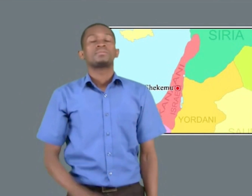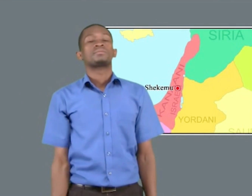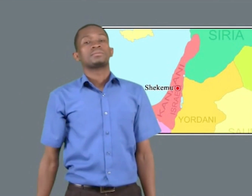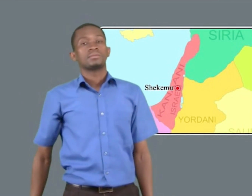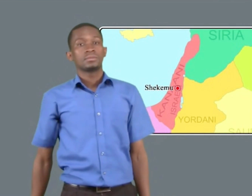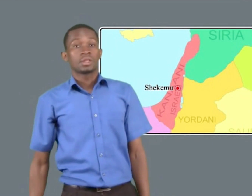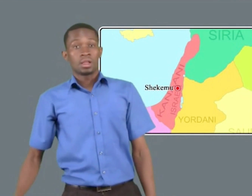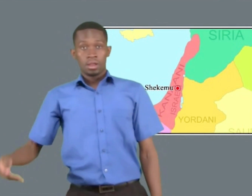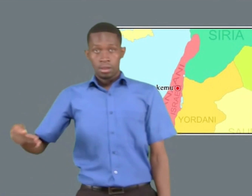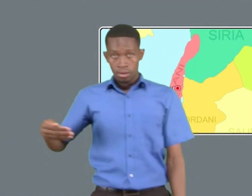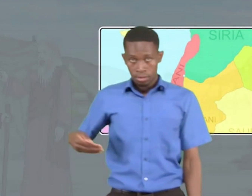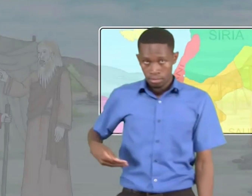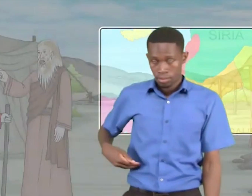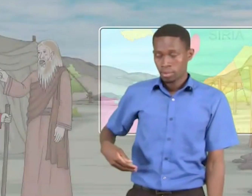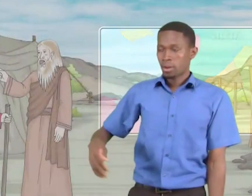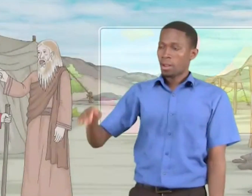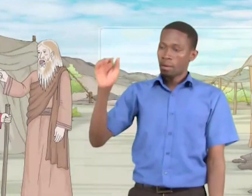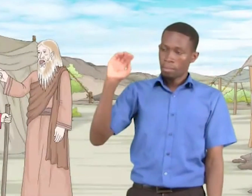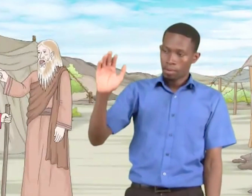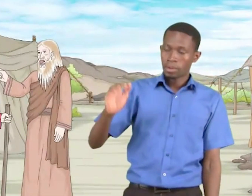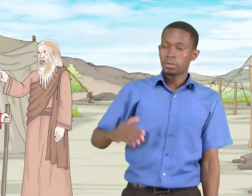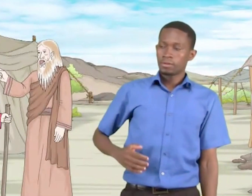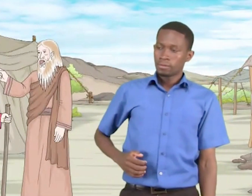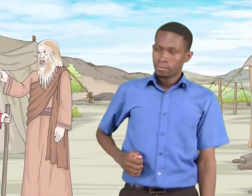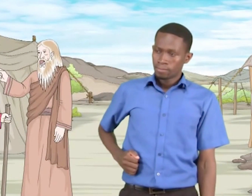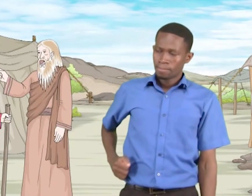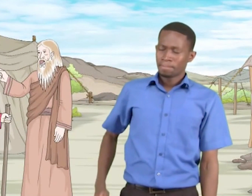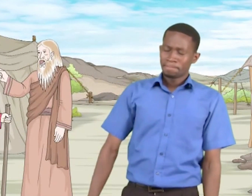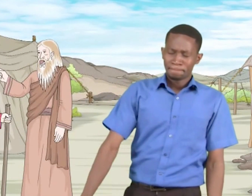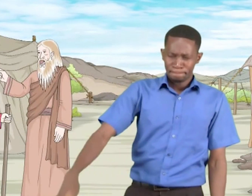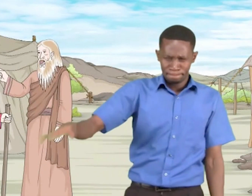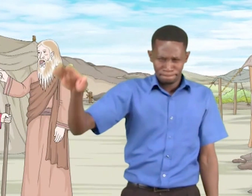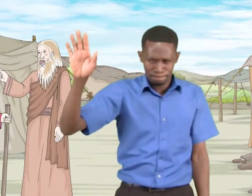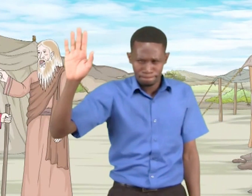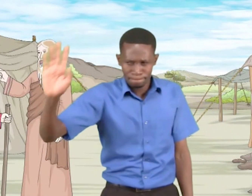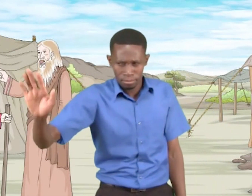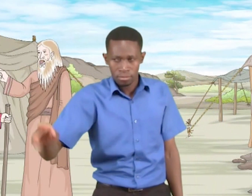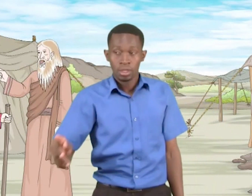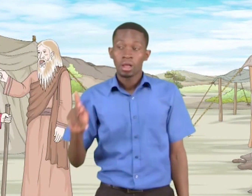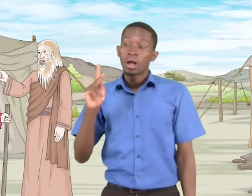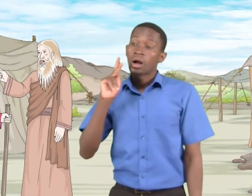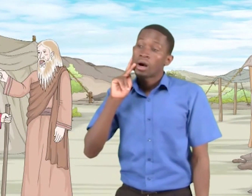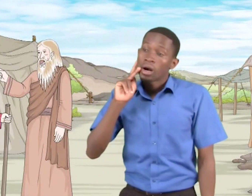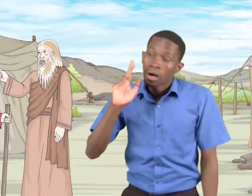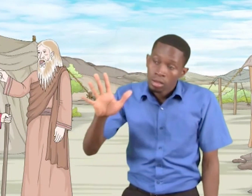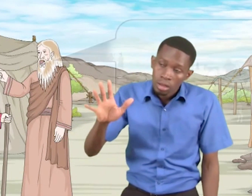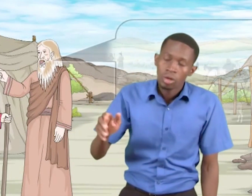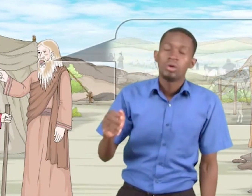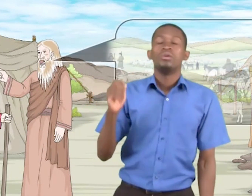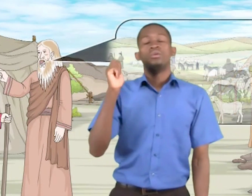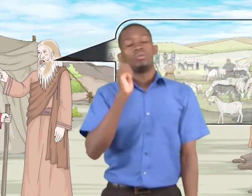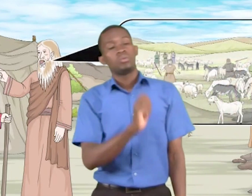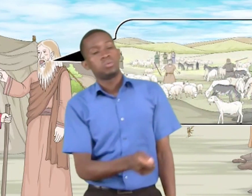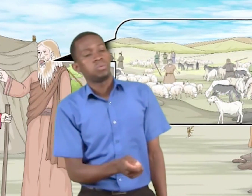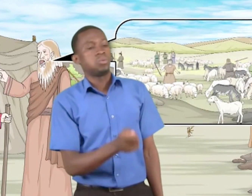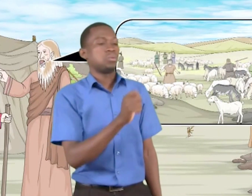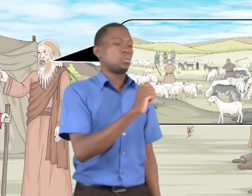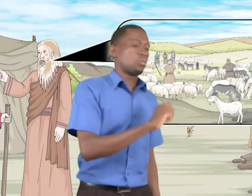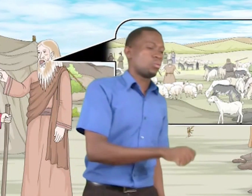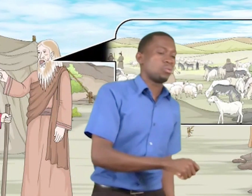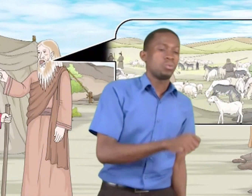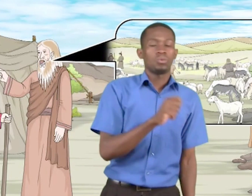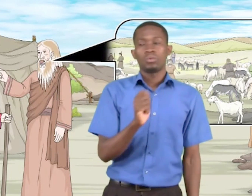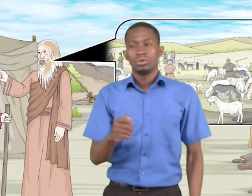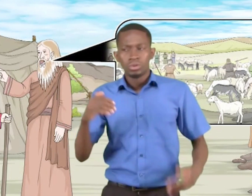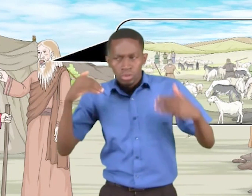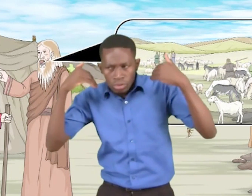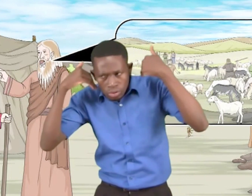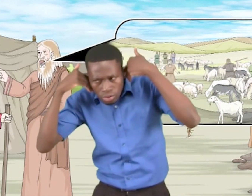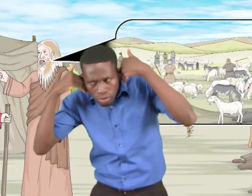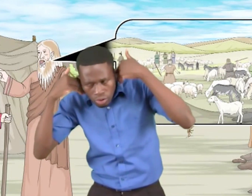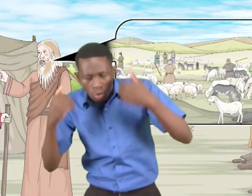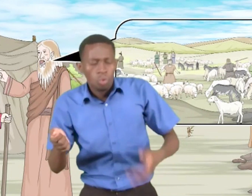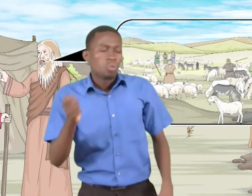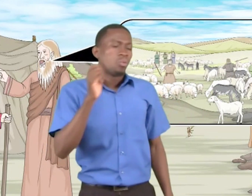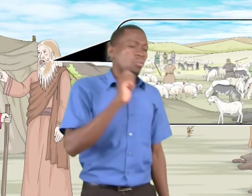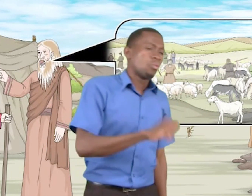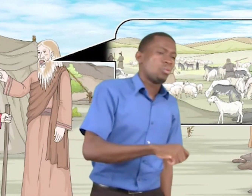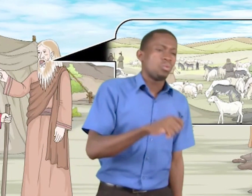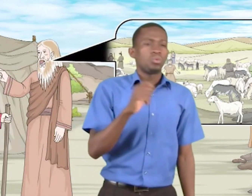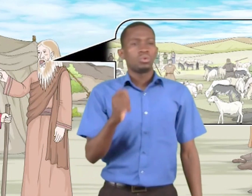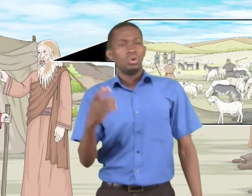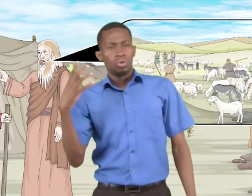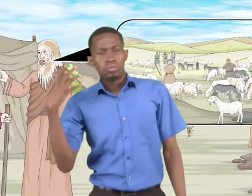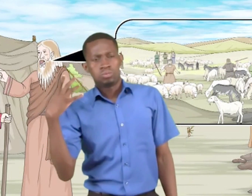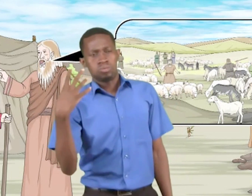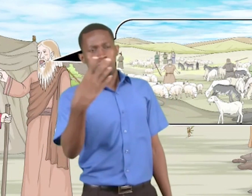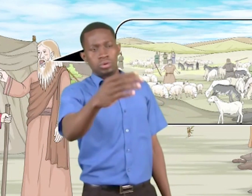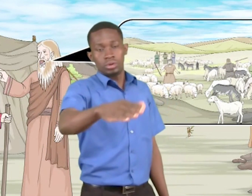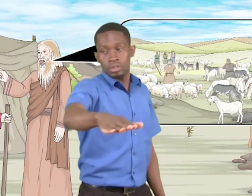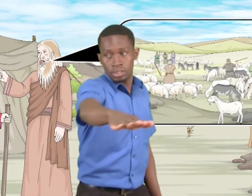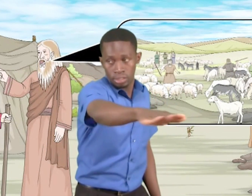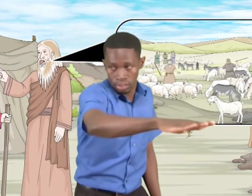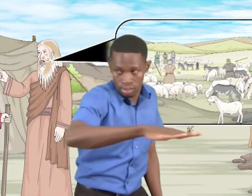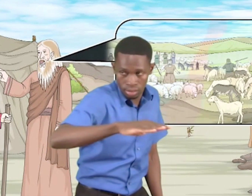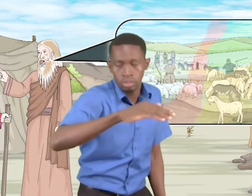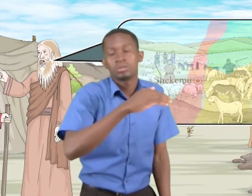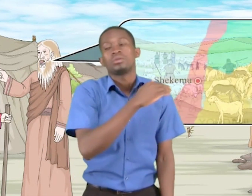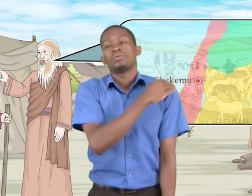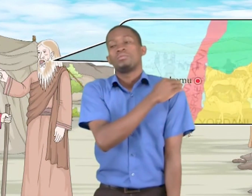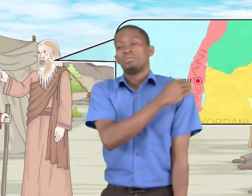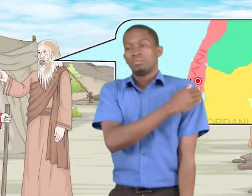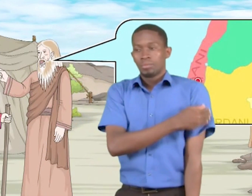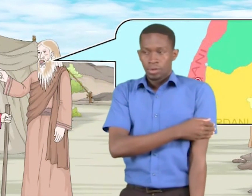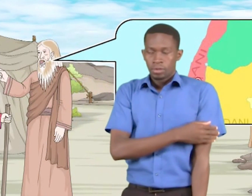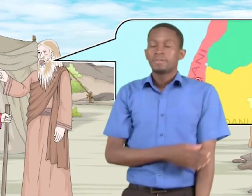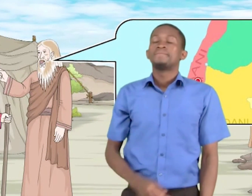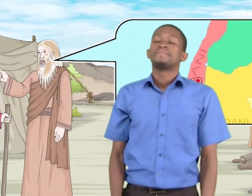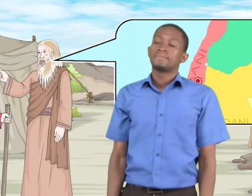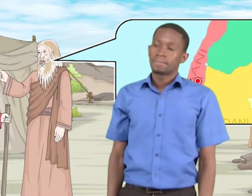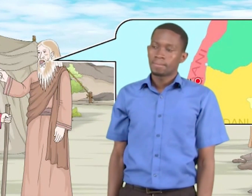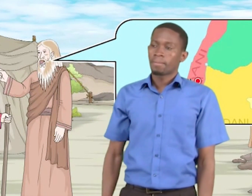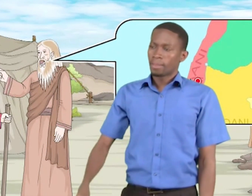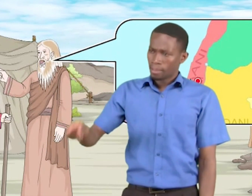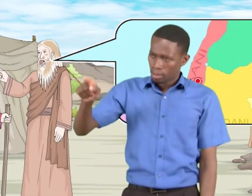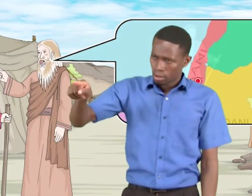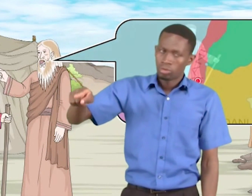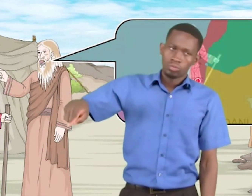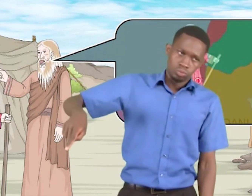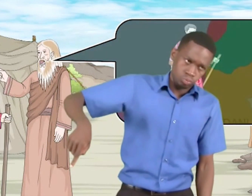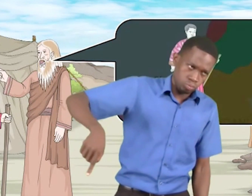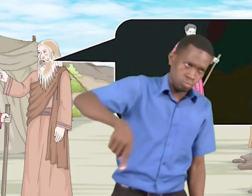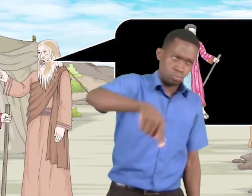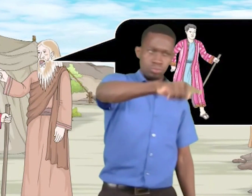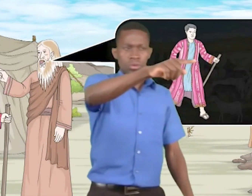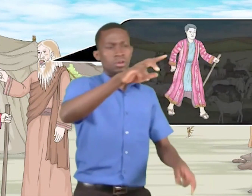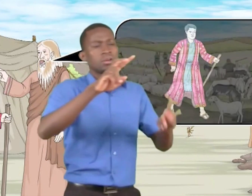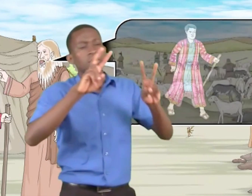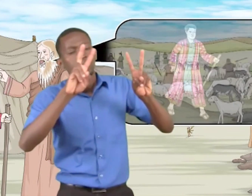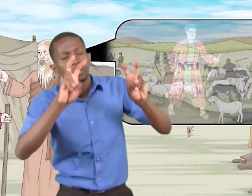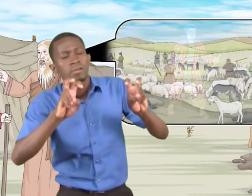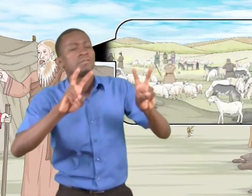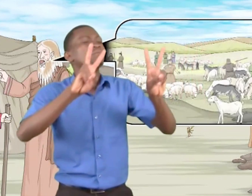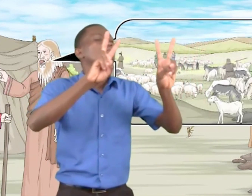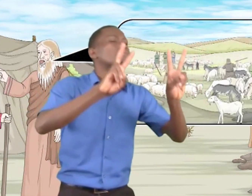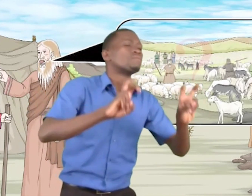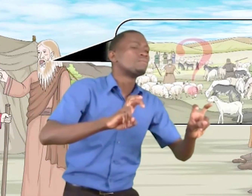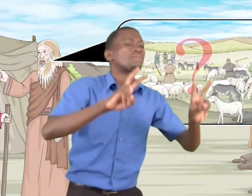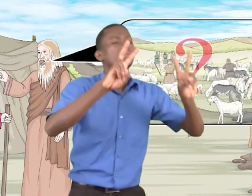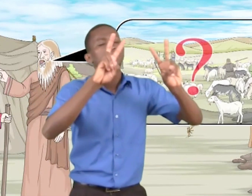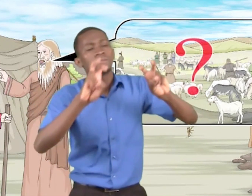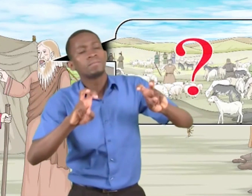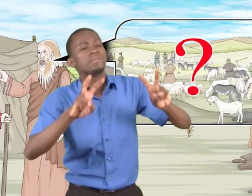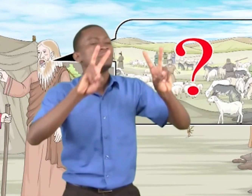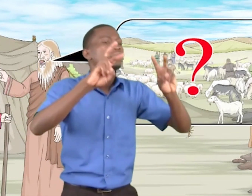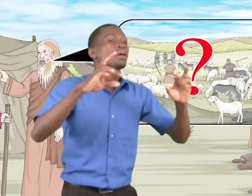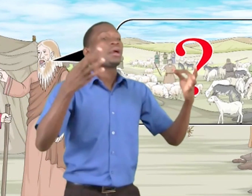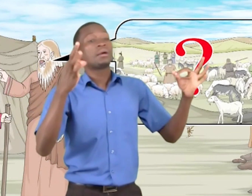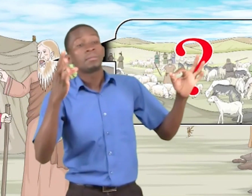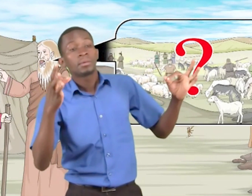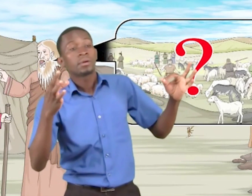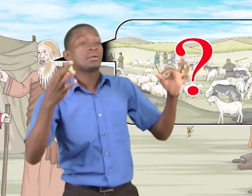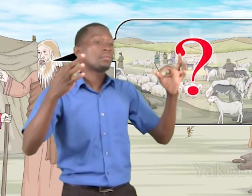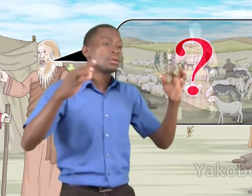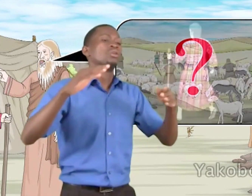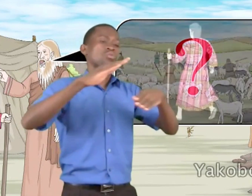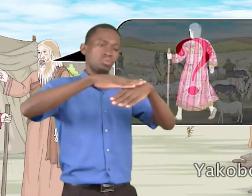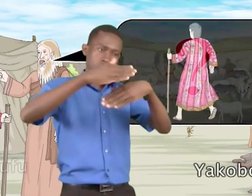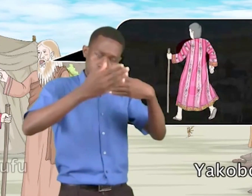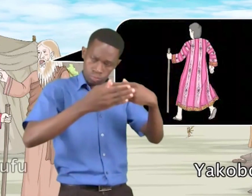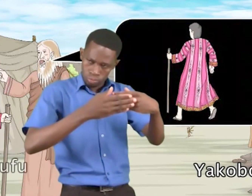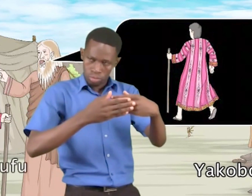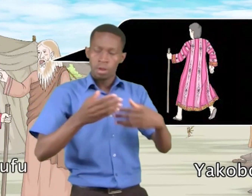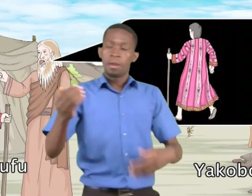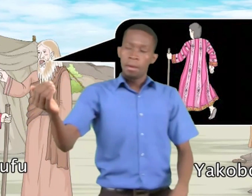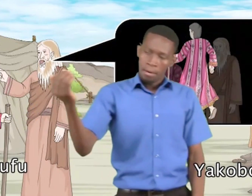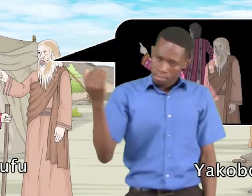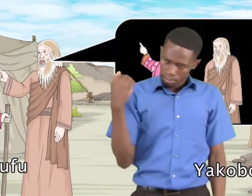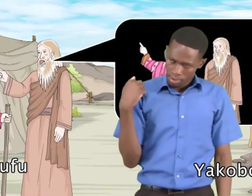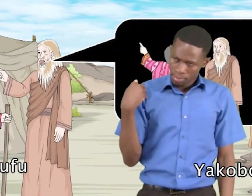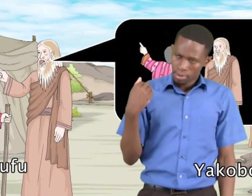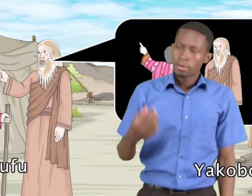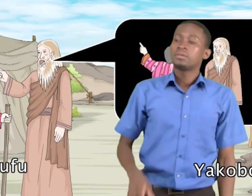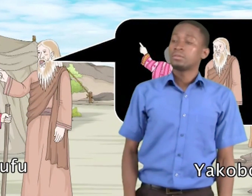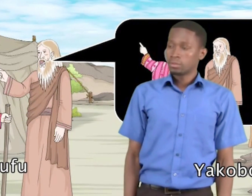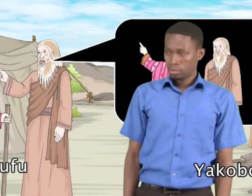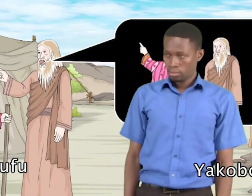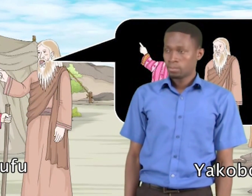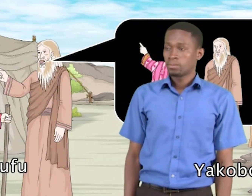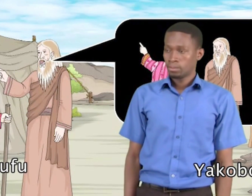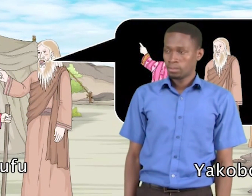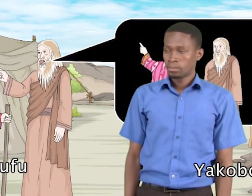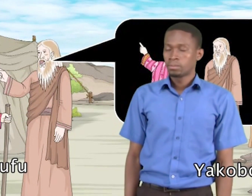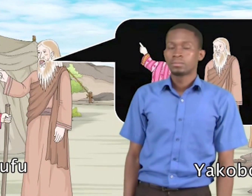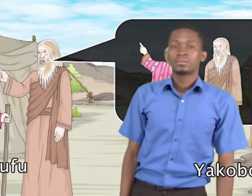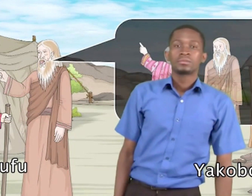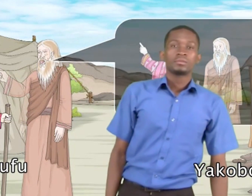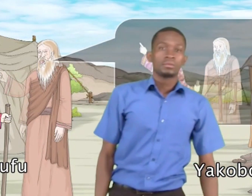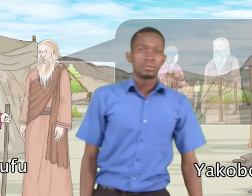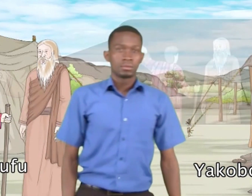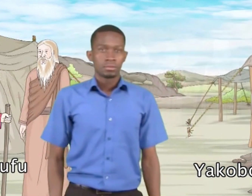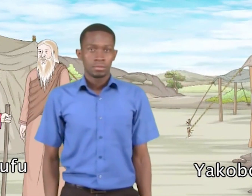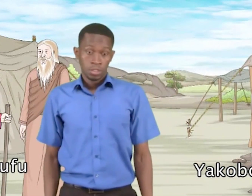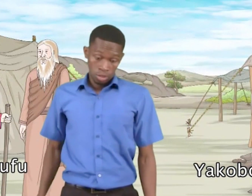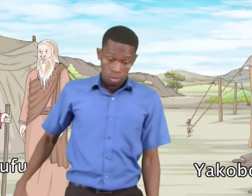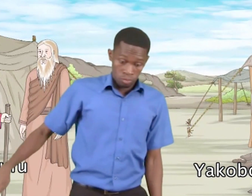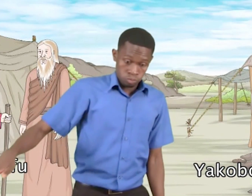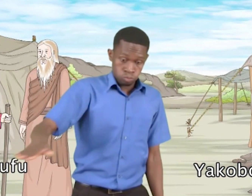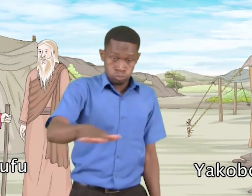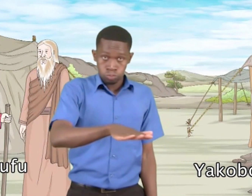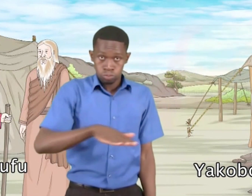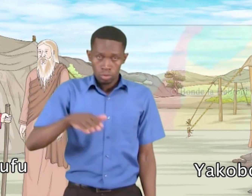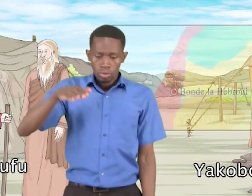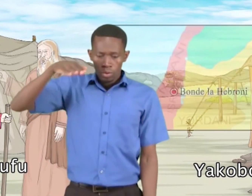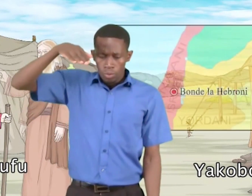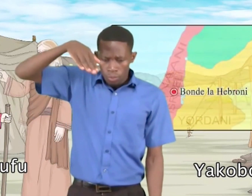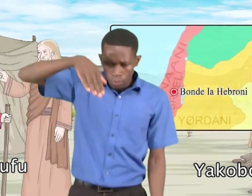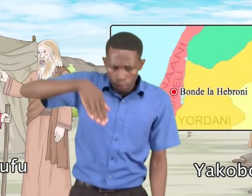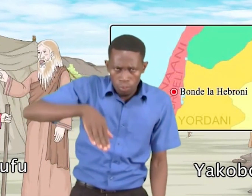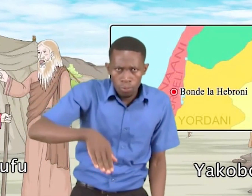Israel said to him, “Are not your brothers pasturing the flocks at Shechem? Get ready; I am sending you to them.” “I am ready,” Joseph replied. Then Israel told him, “Go now and see how your brothers and the flocks are faring, and bring word back to me.”